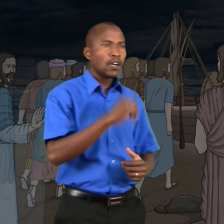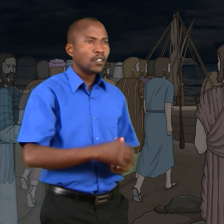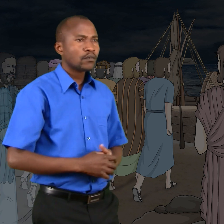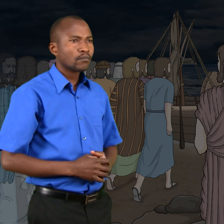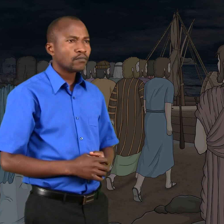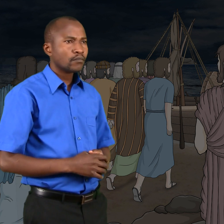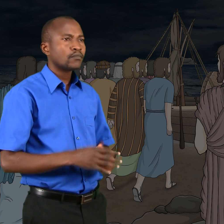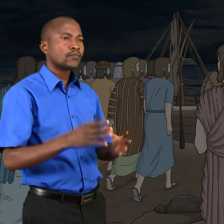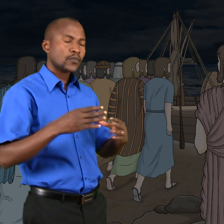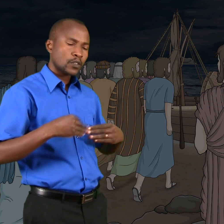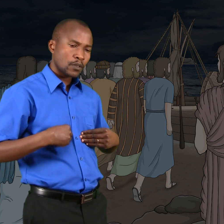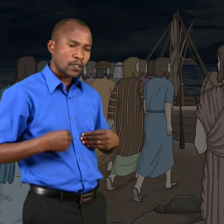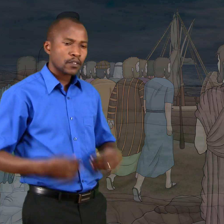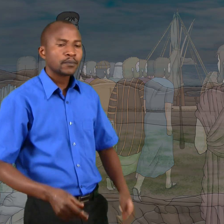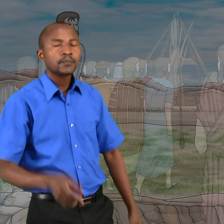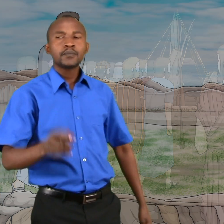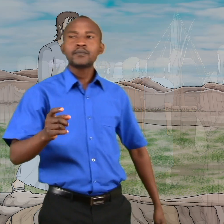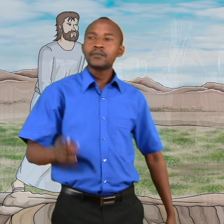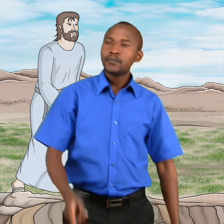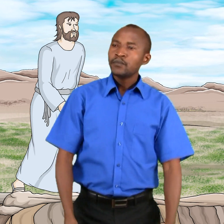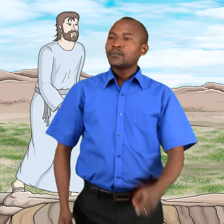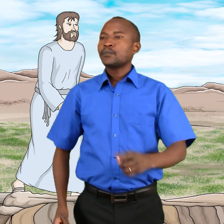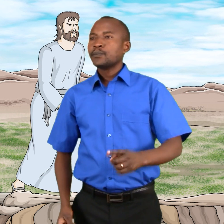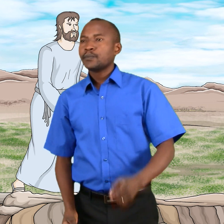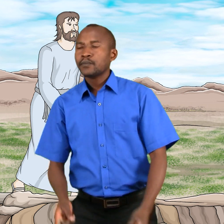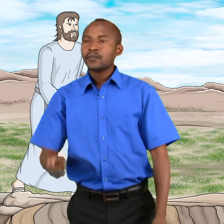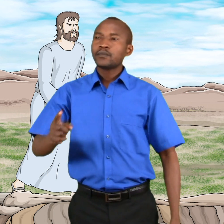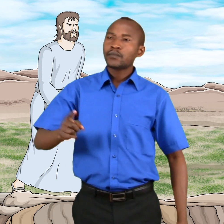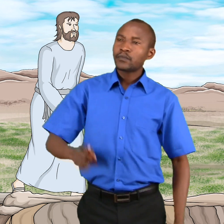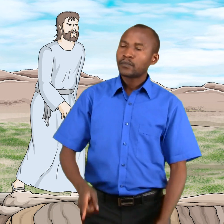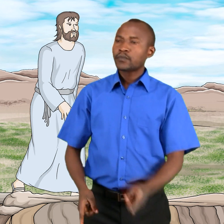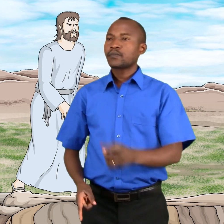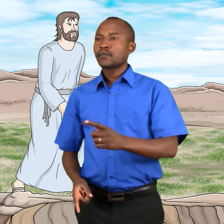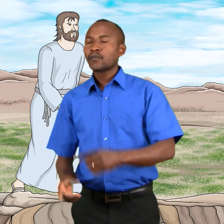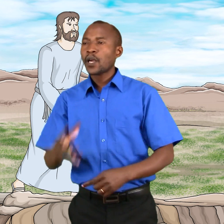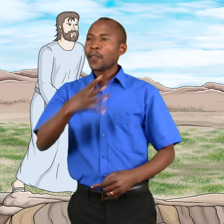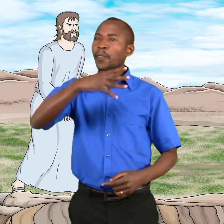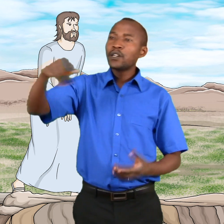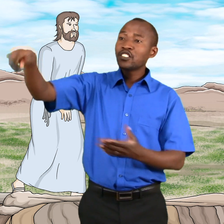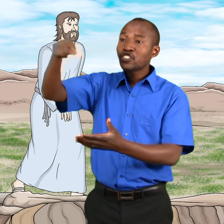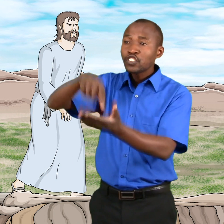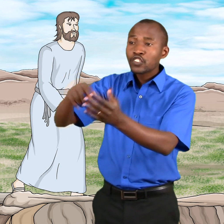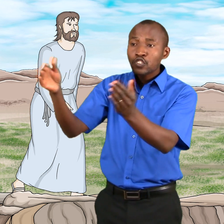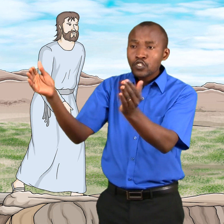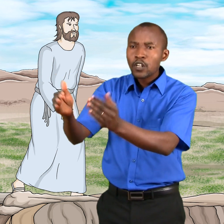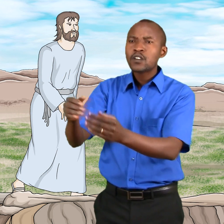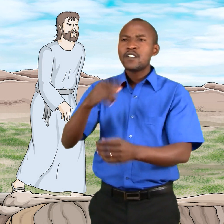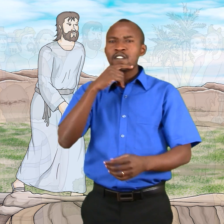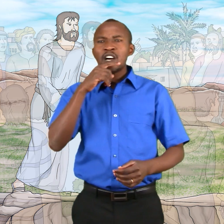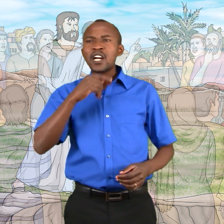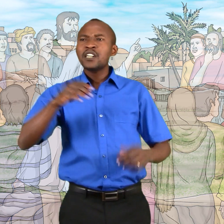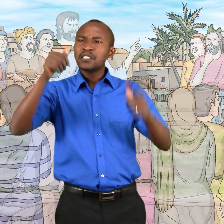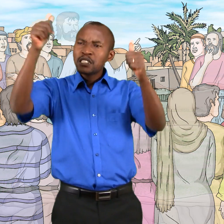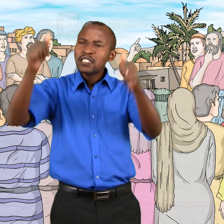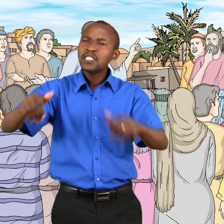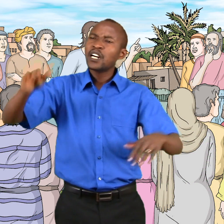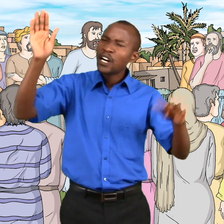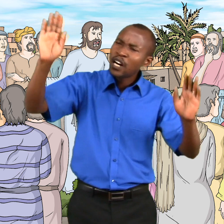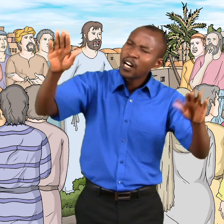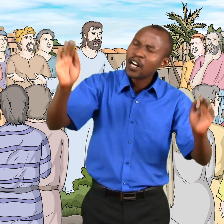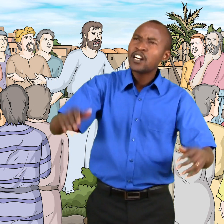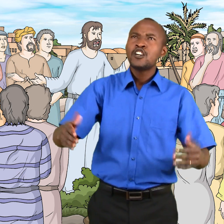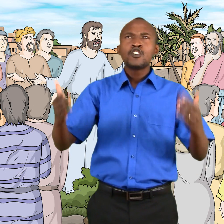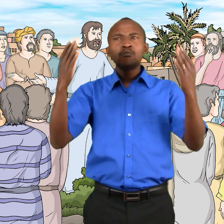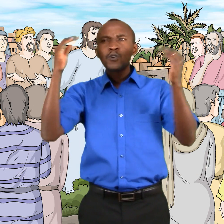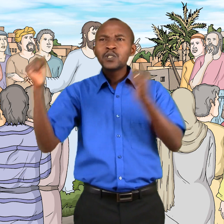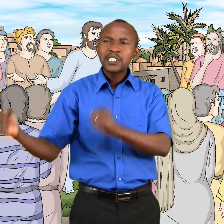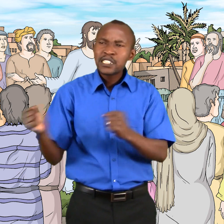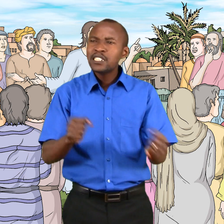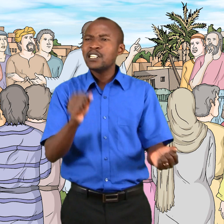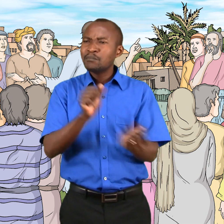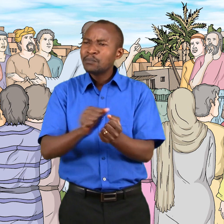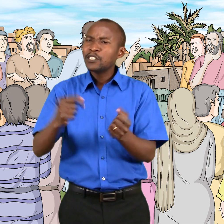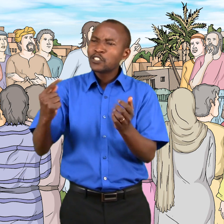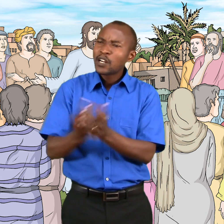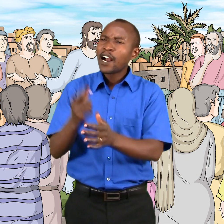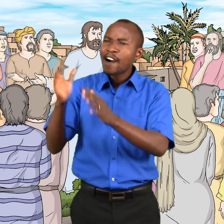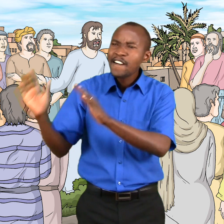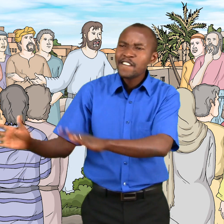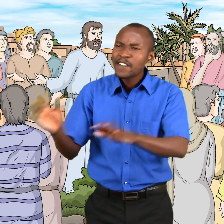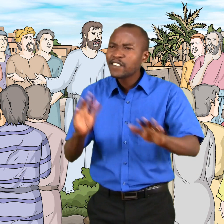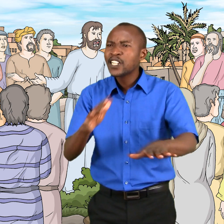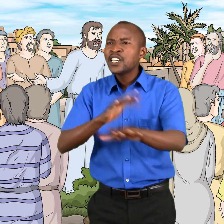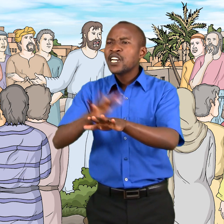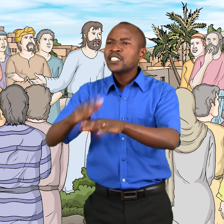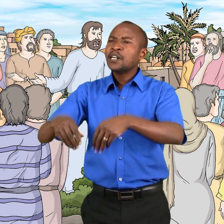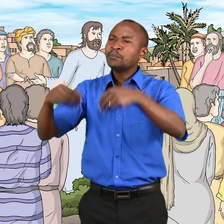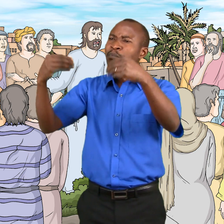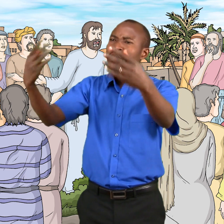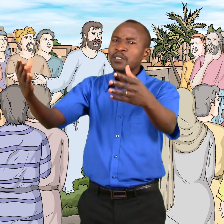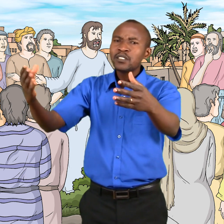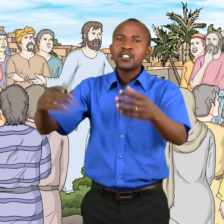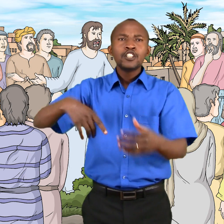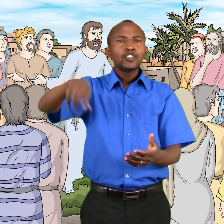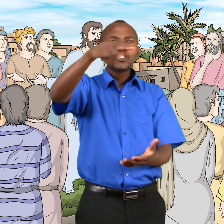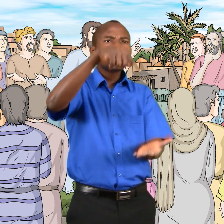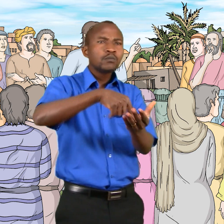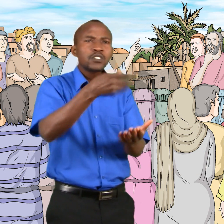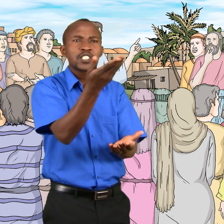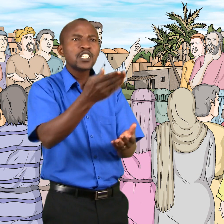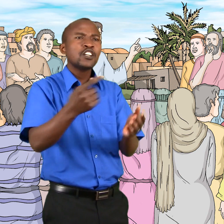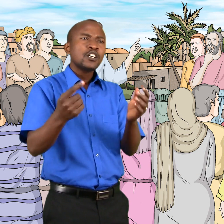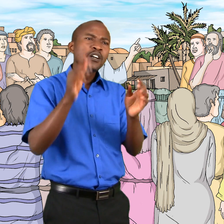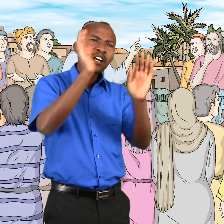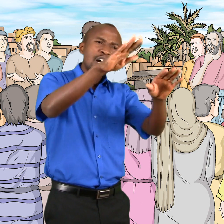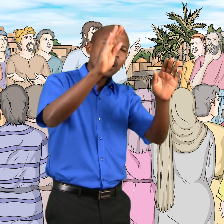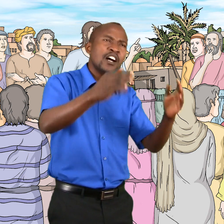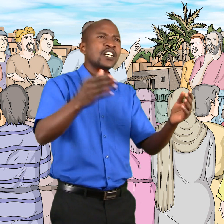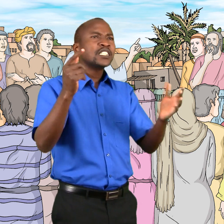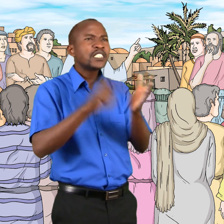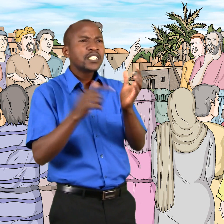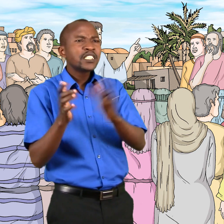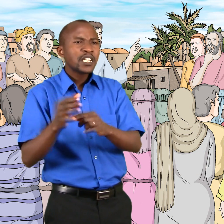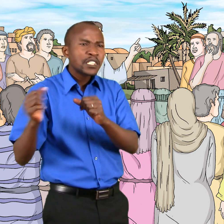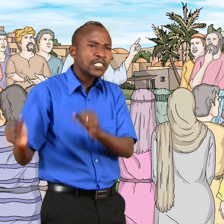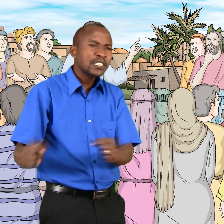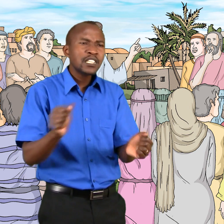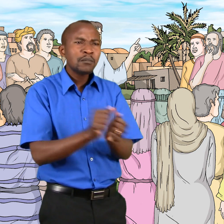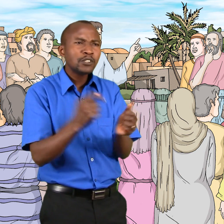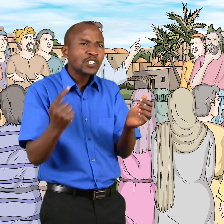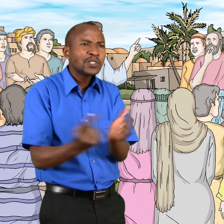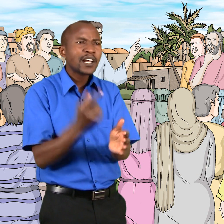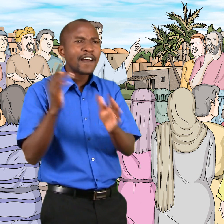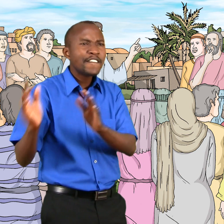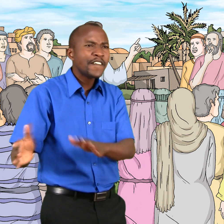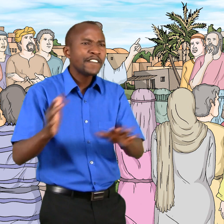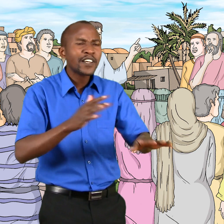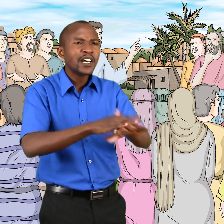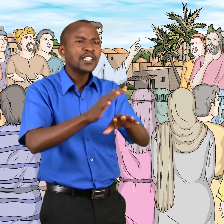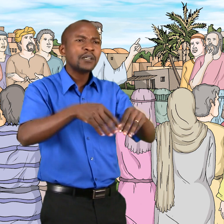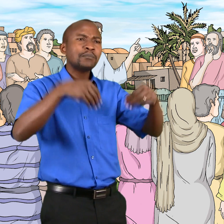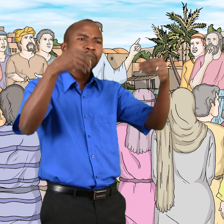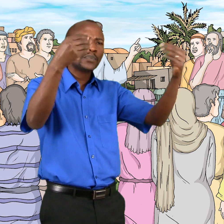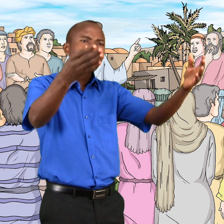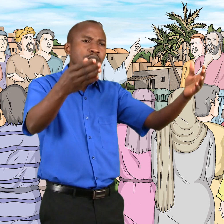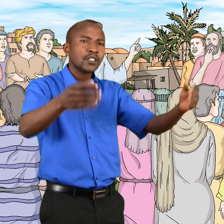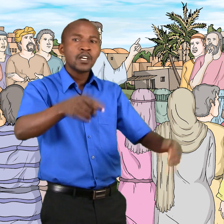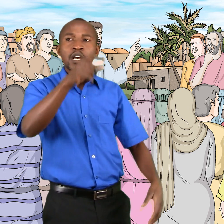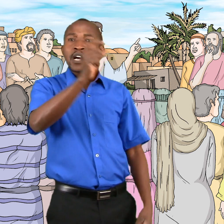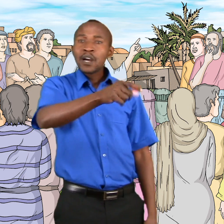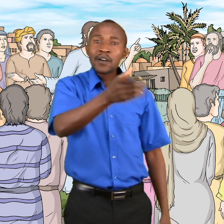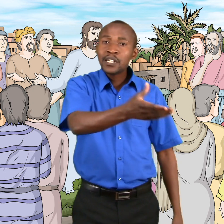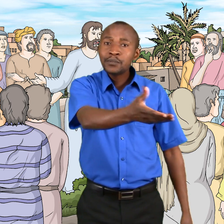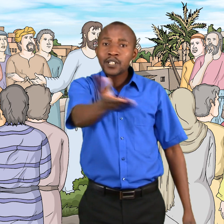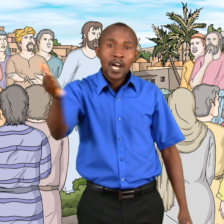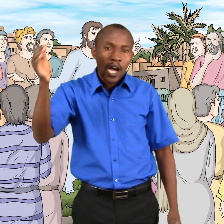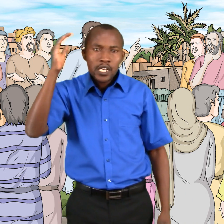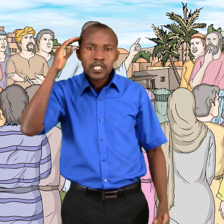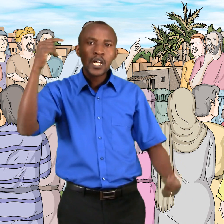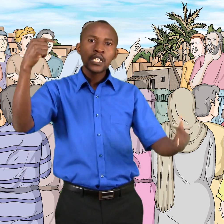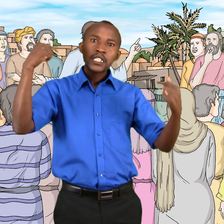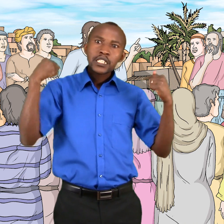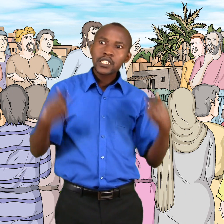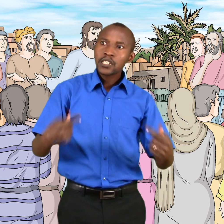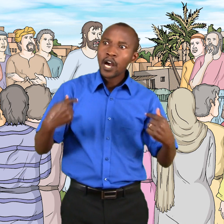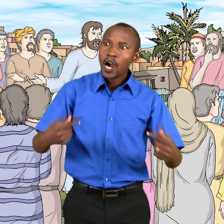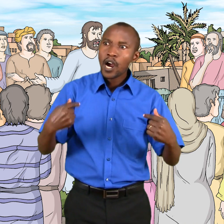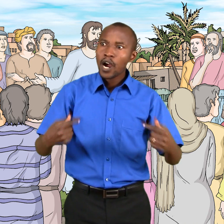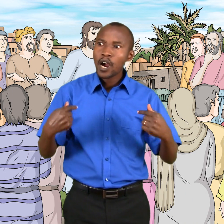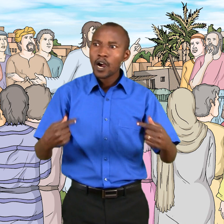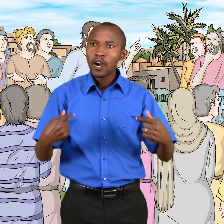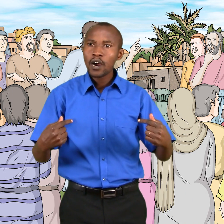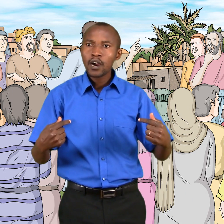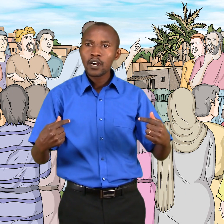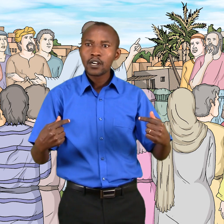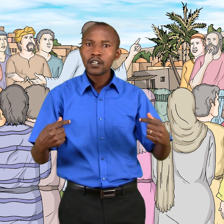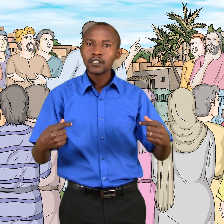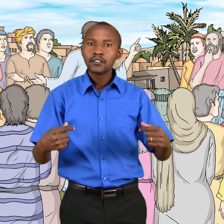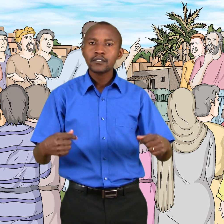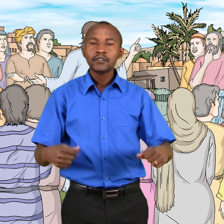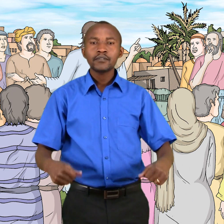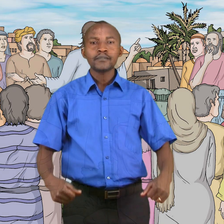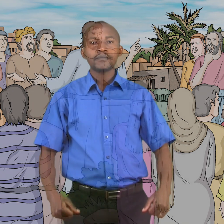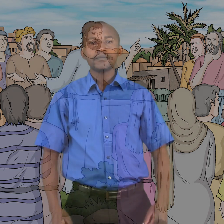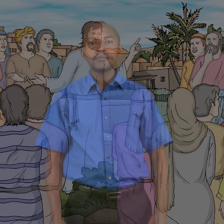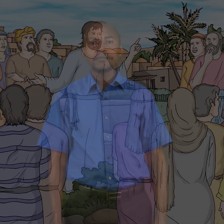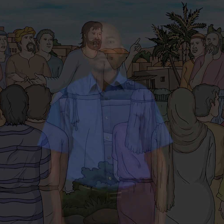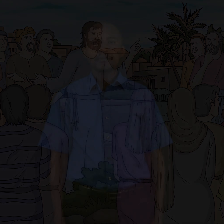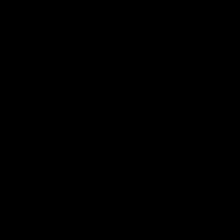So the man went away and began to proclaim throughout the Decapolis how much Jesus had done for him. And everyone was amazed.